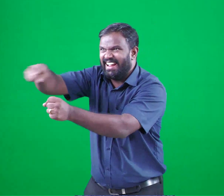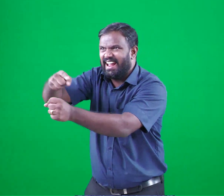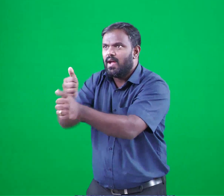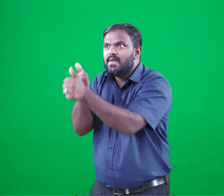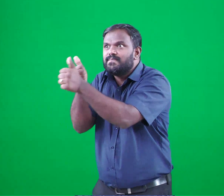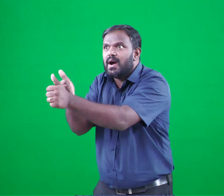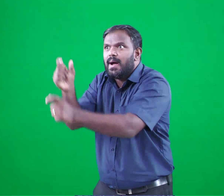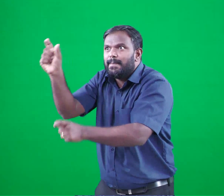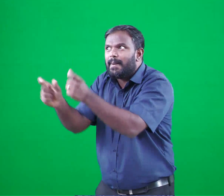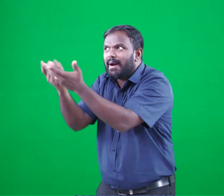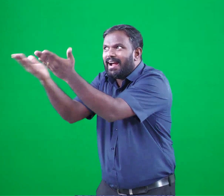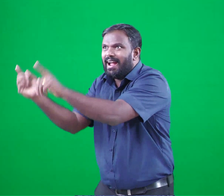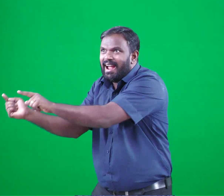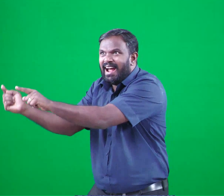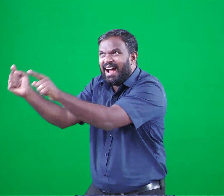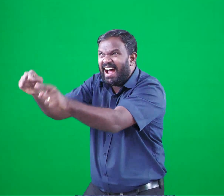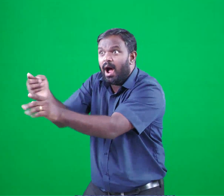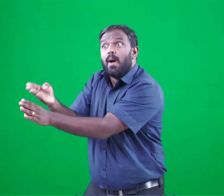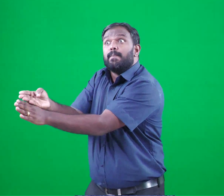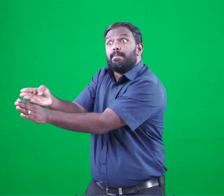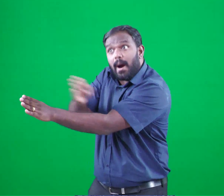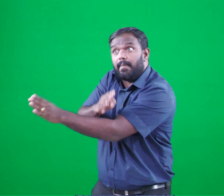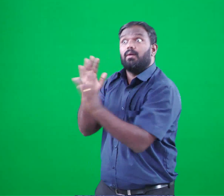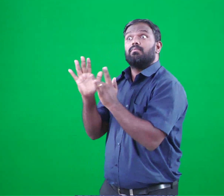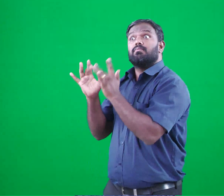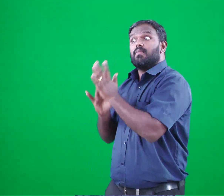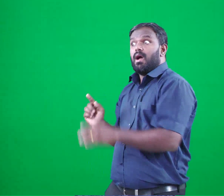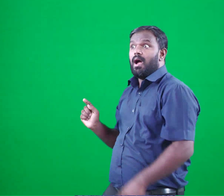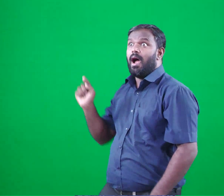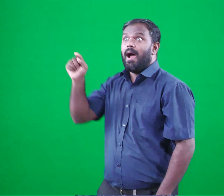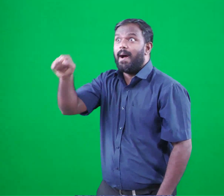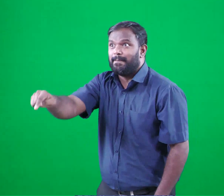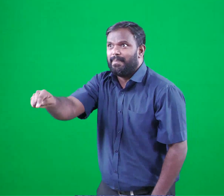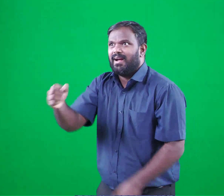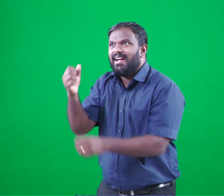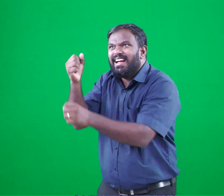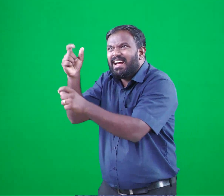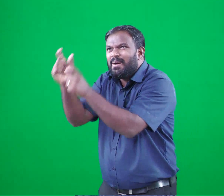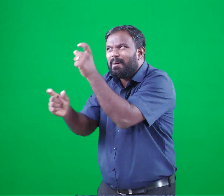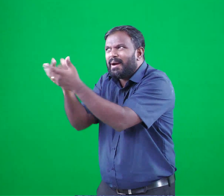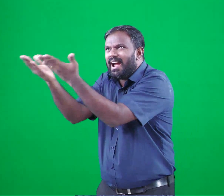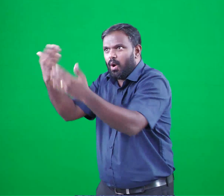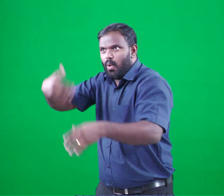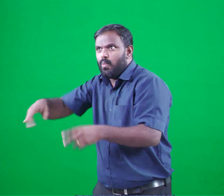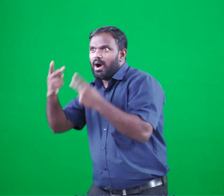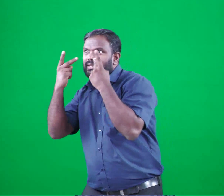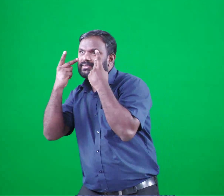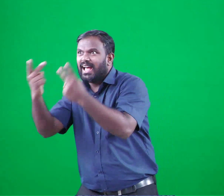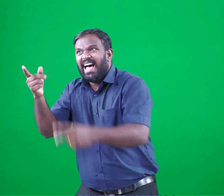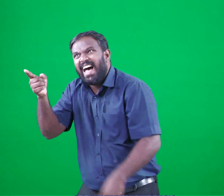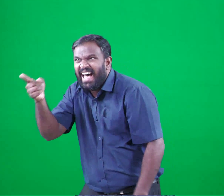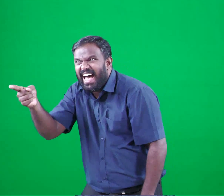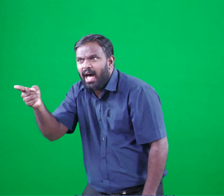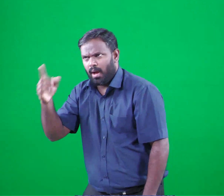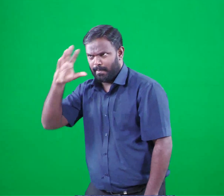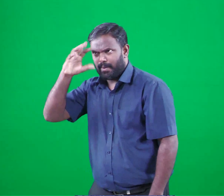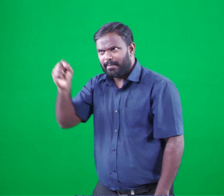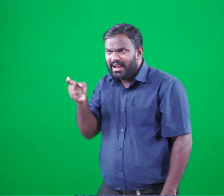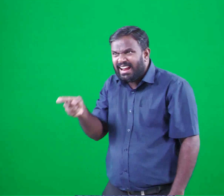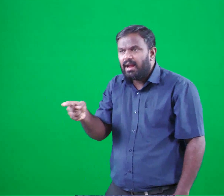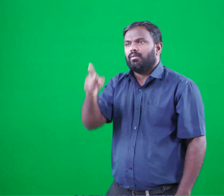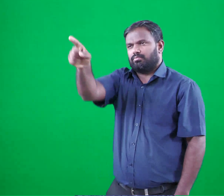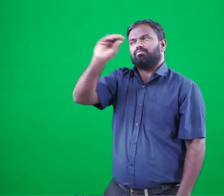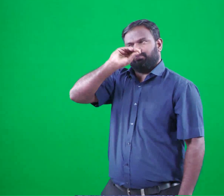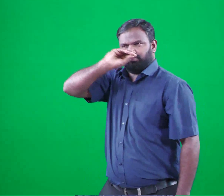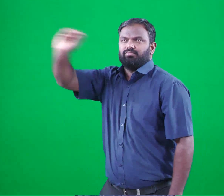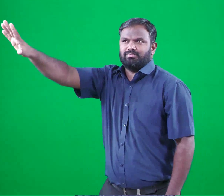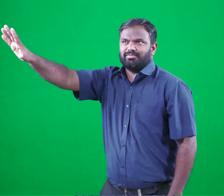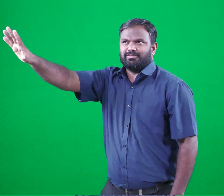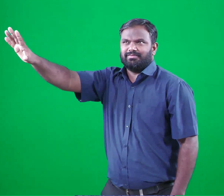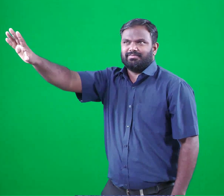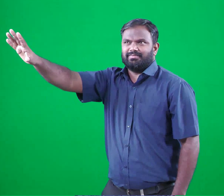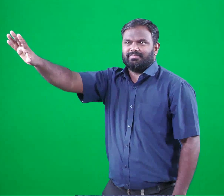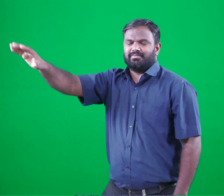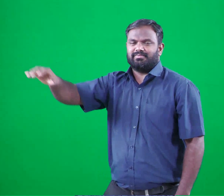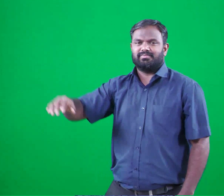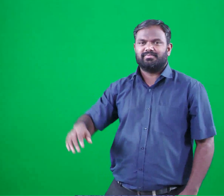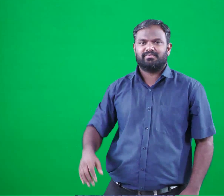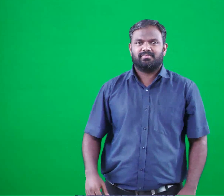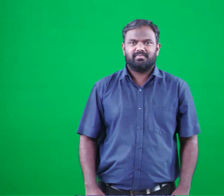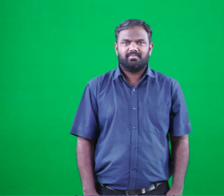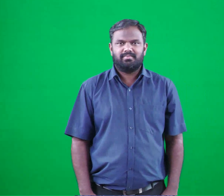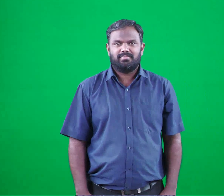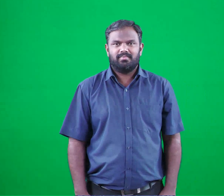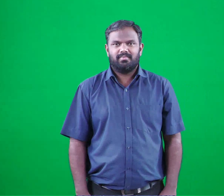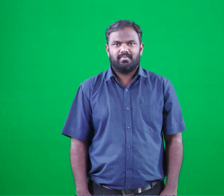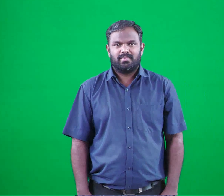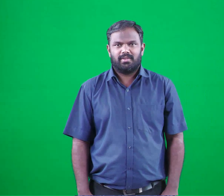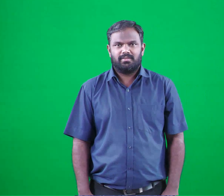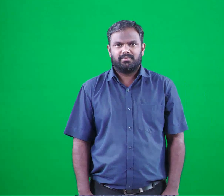There you will see Him, just as He told you.'"